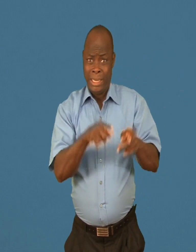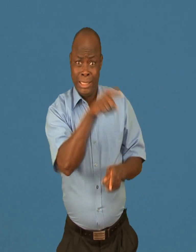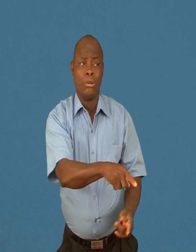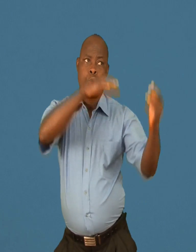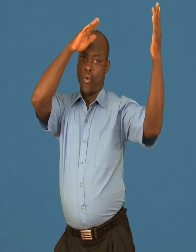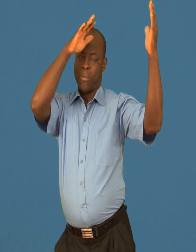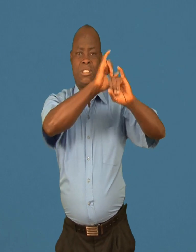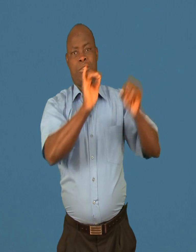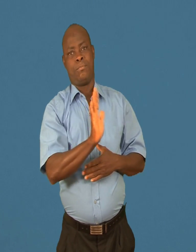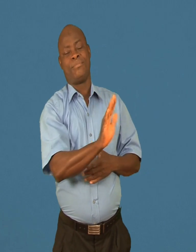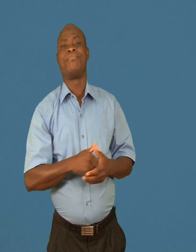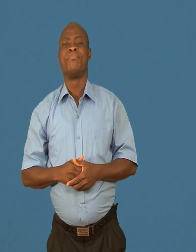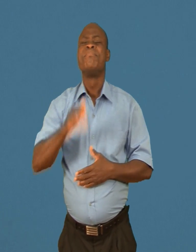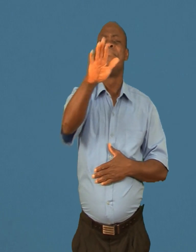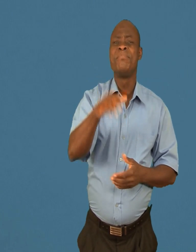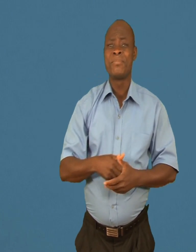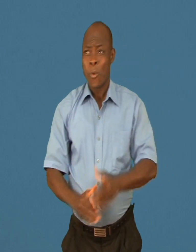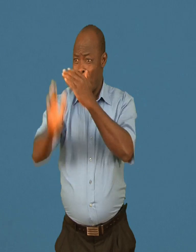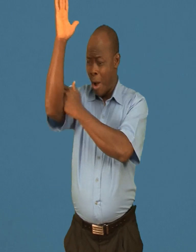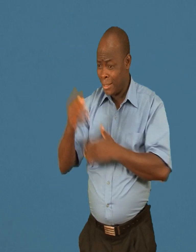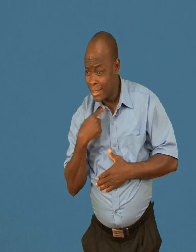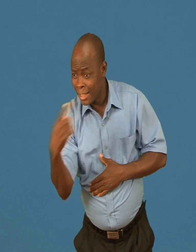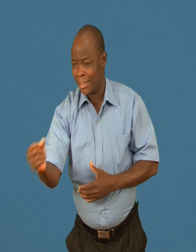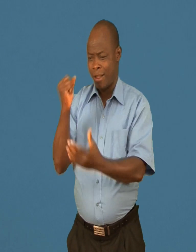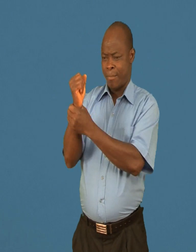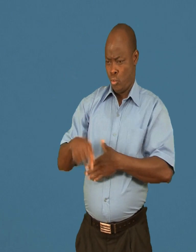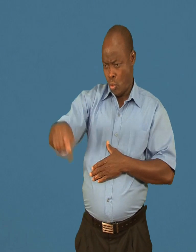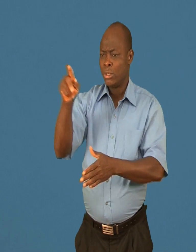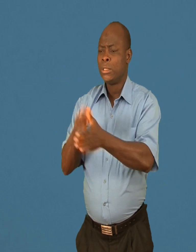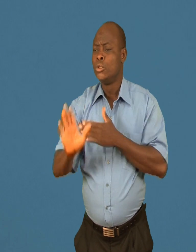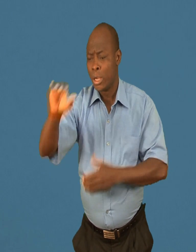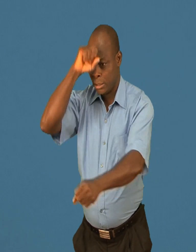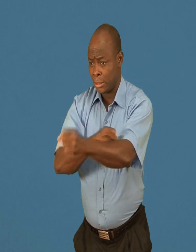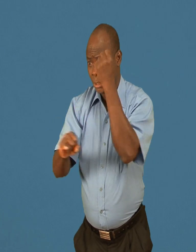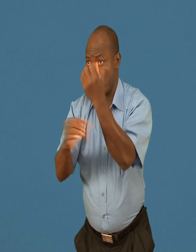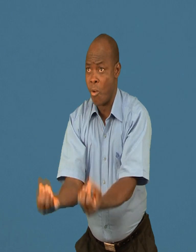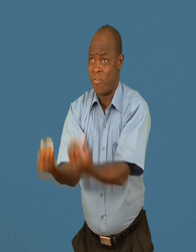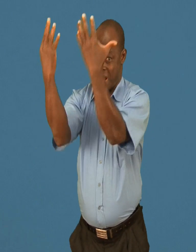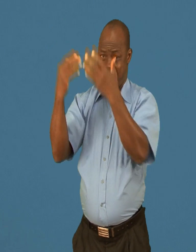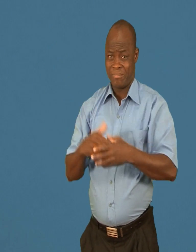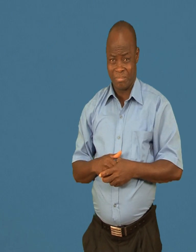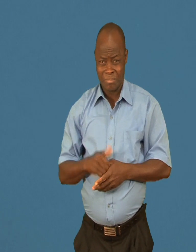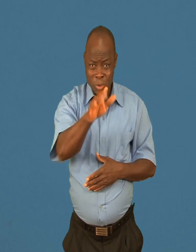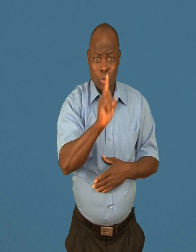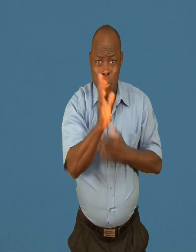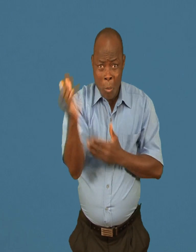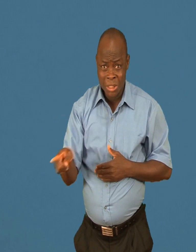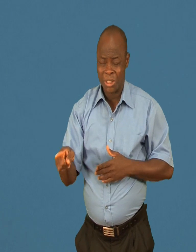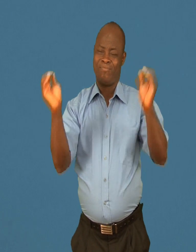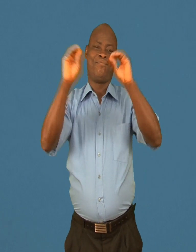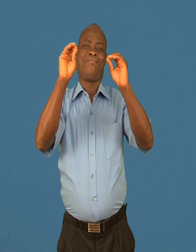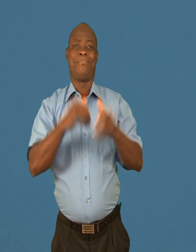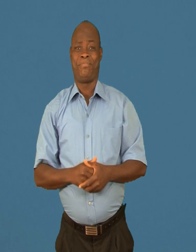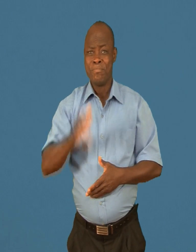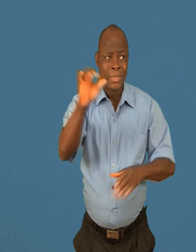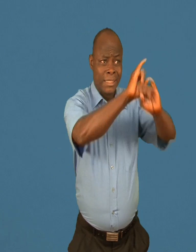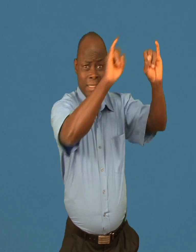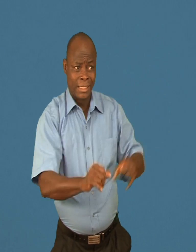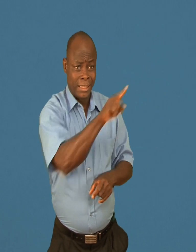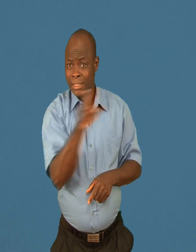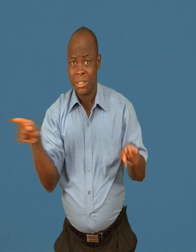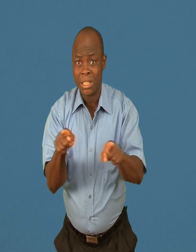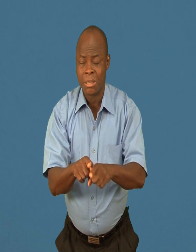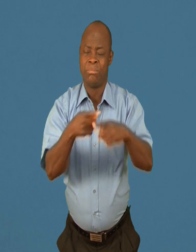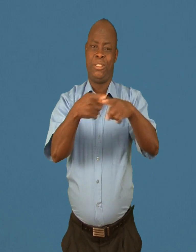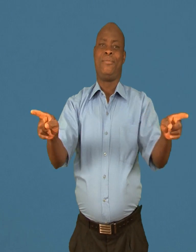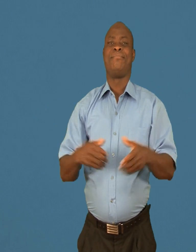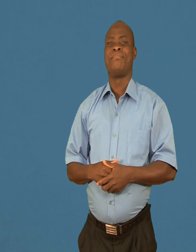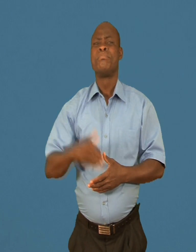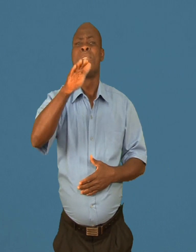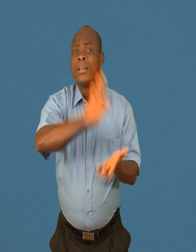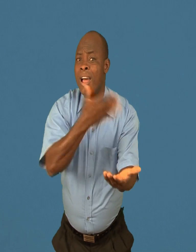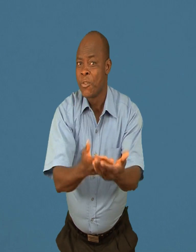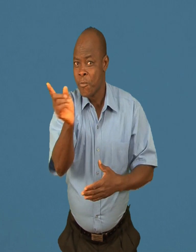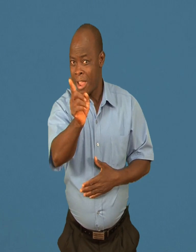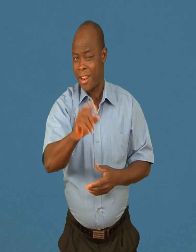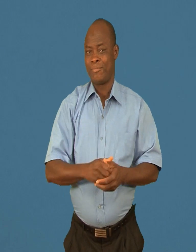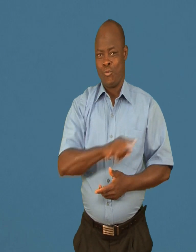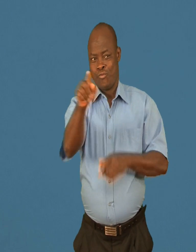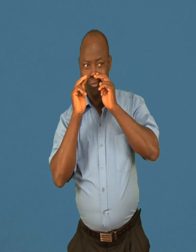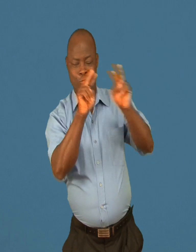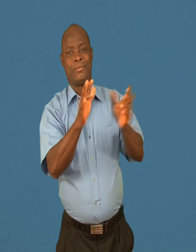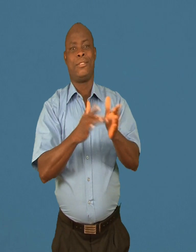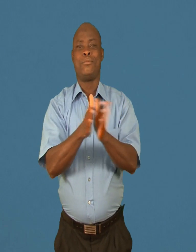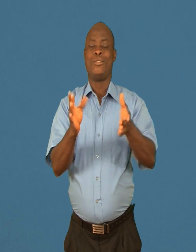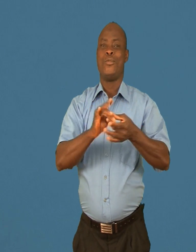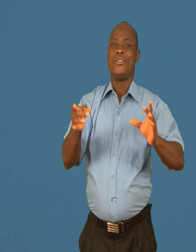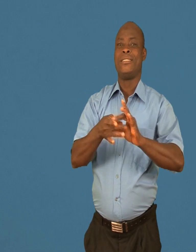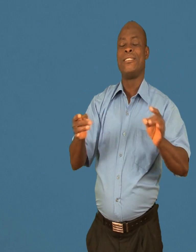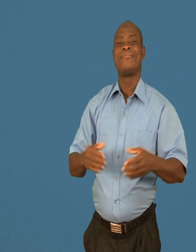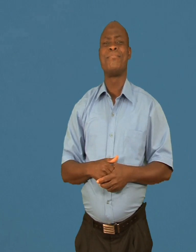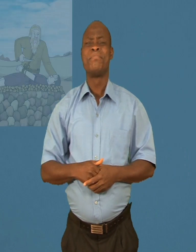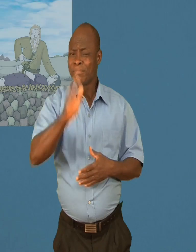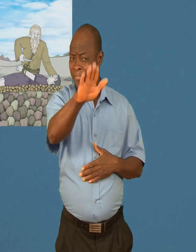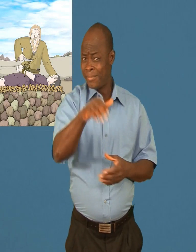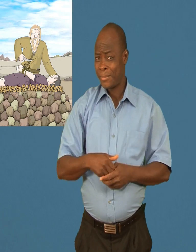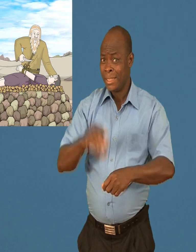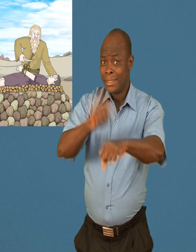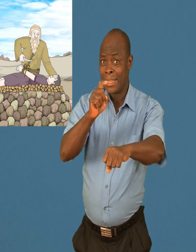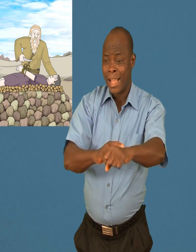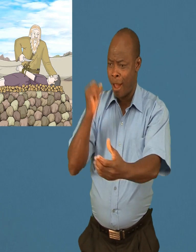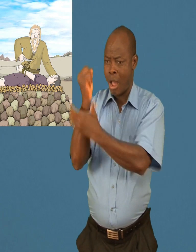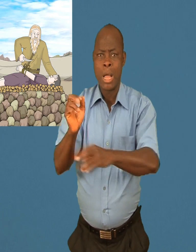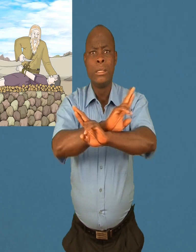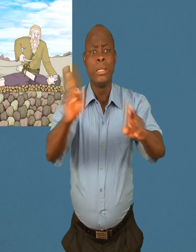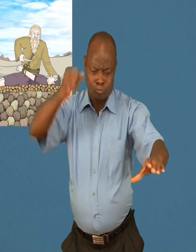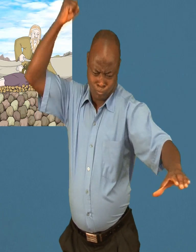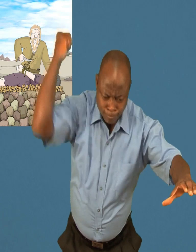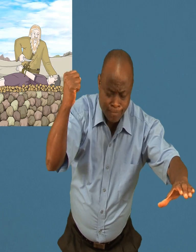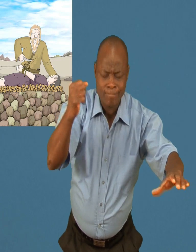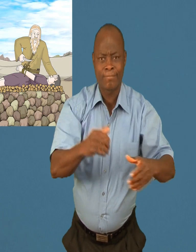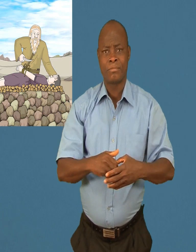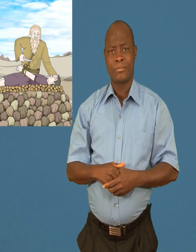He bound his son Isaac and placed him on the altar, atop the wood. Then Abraham reached out his hand and took the knife to slaughter his son.